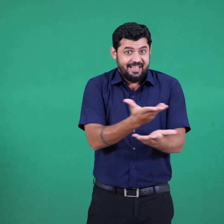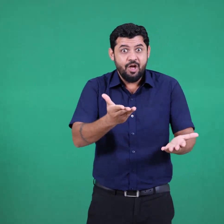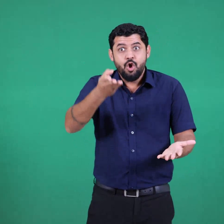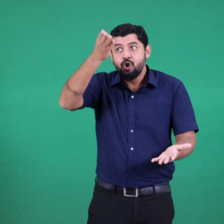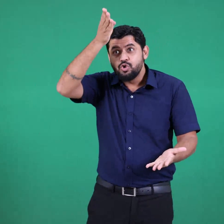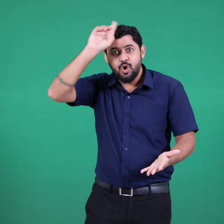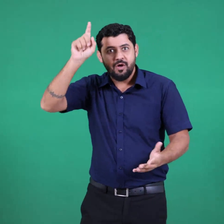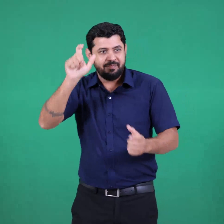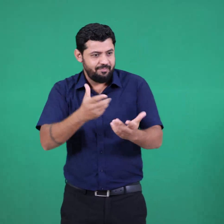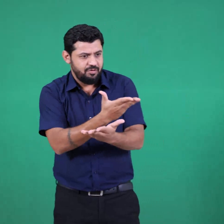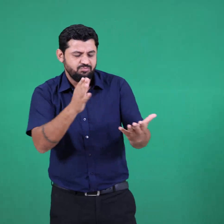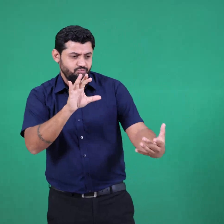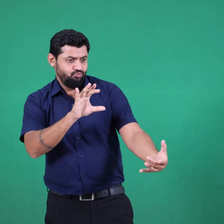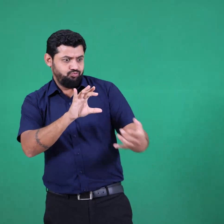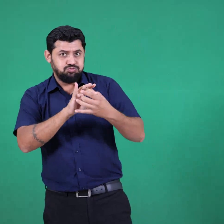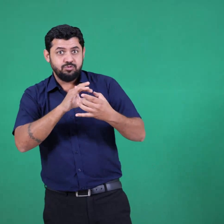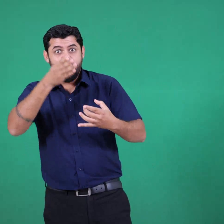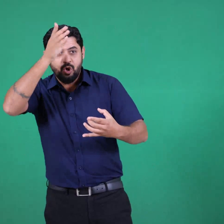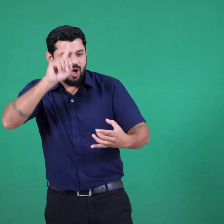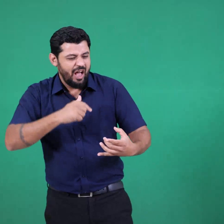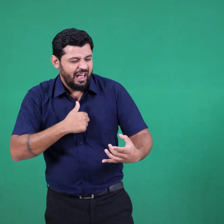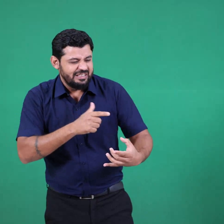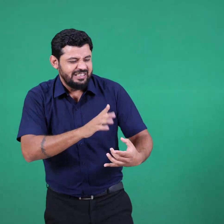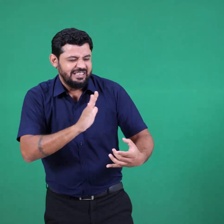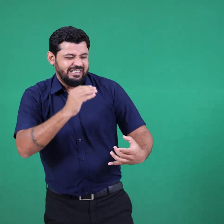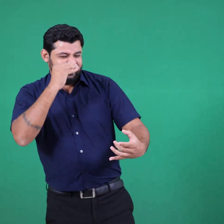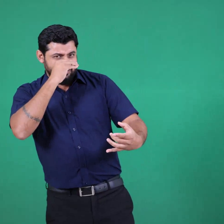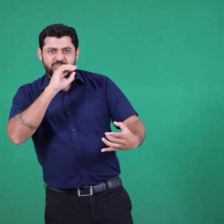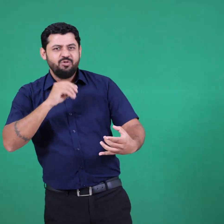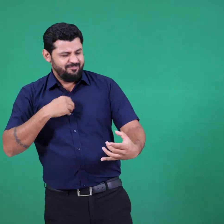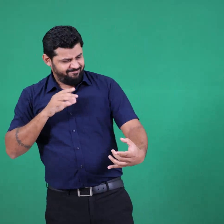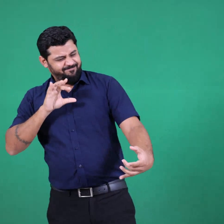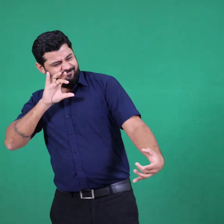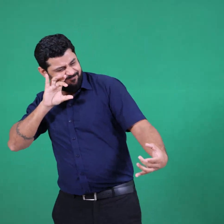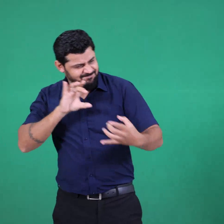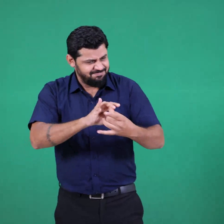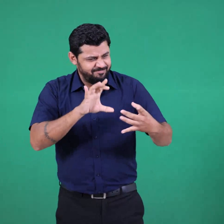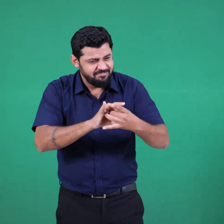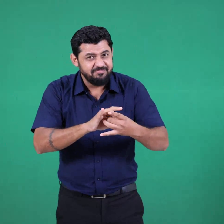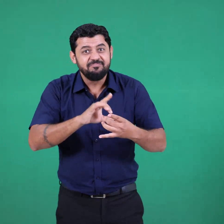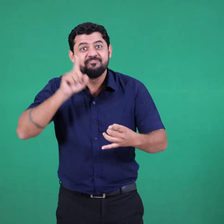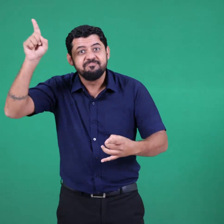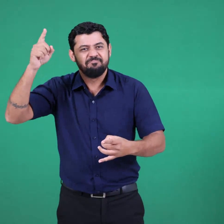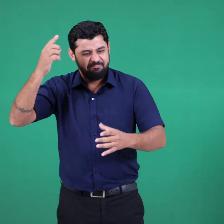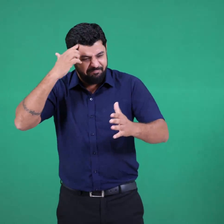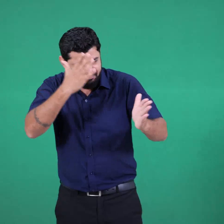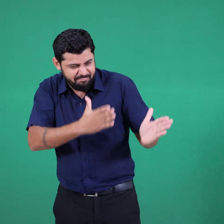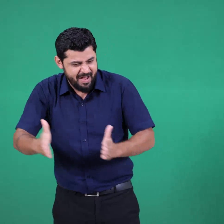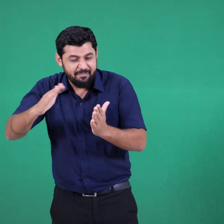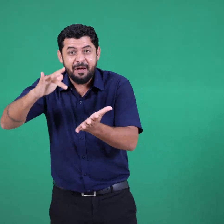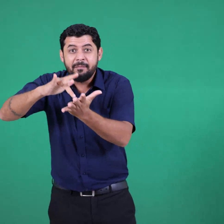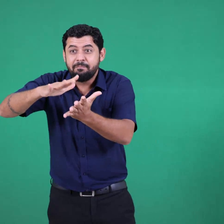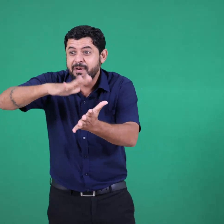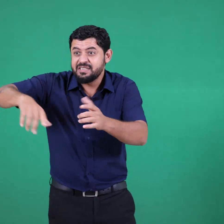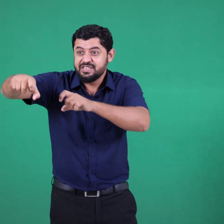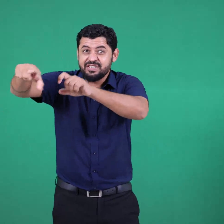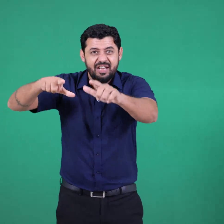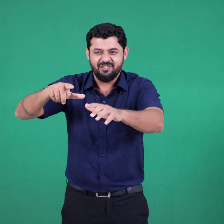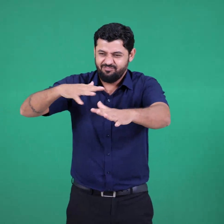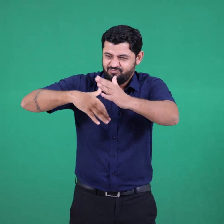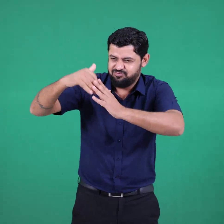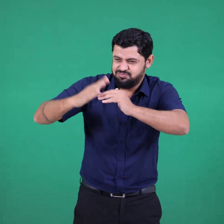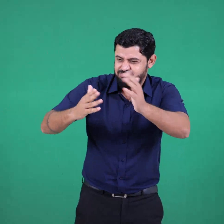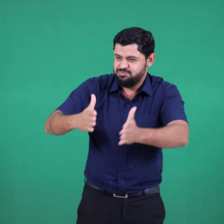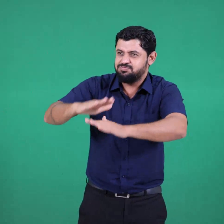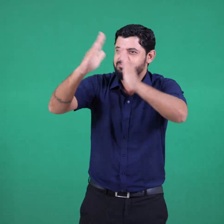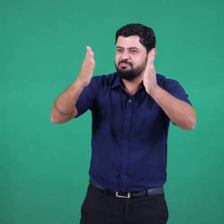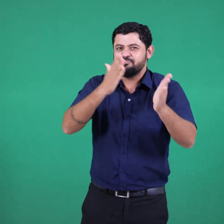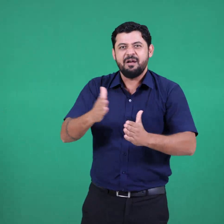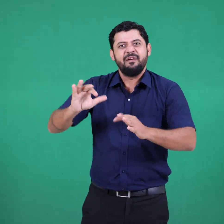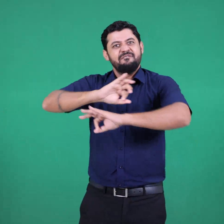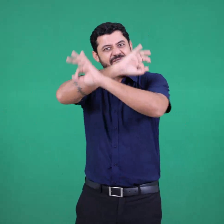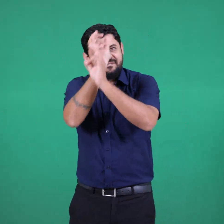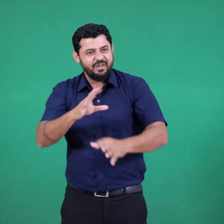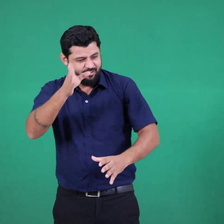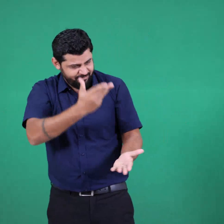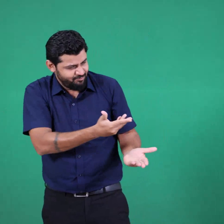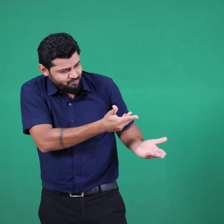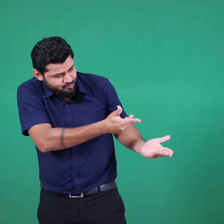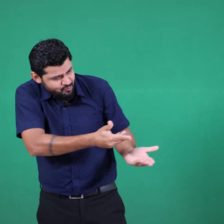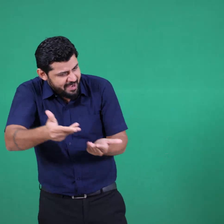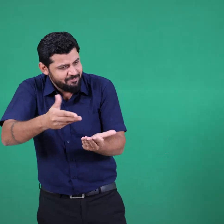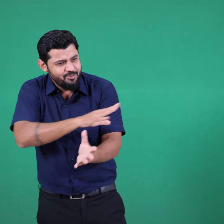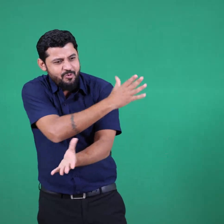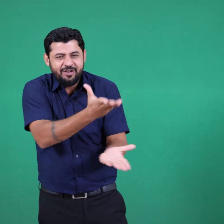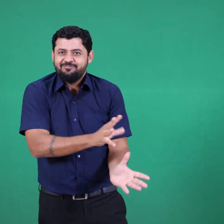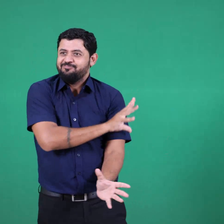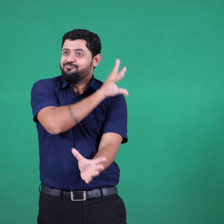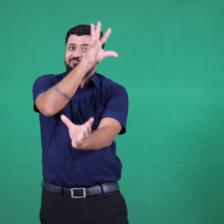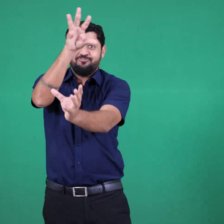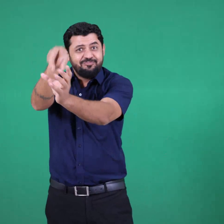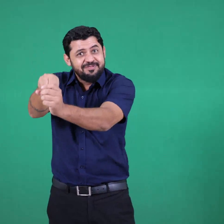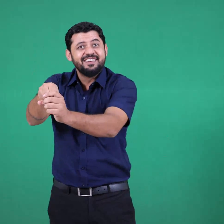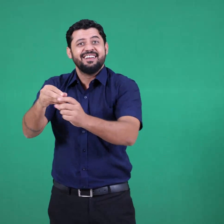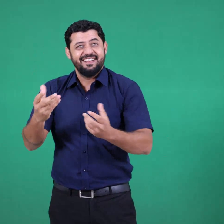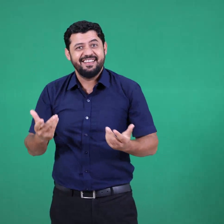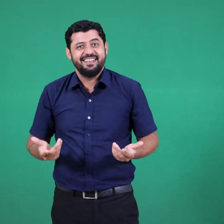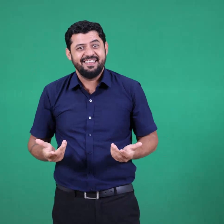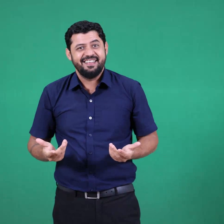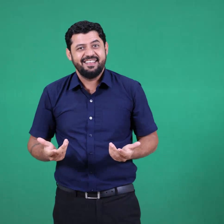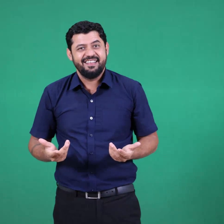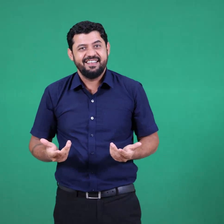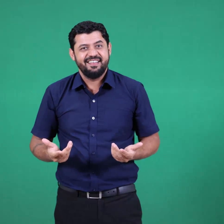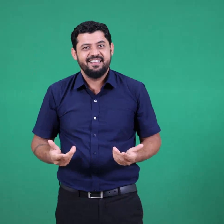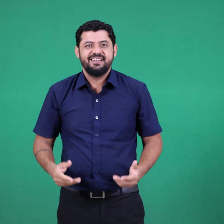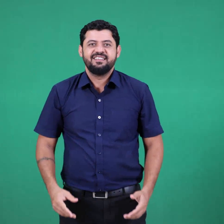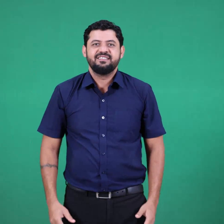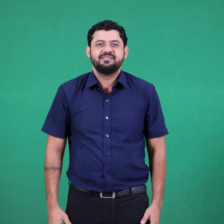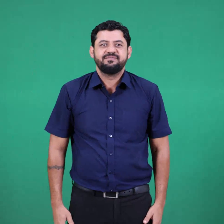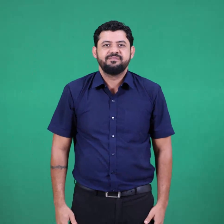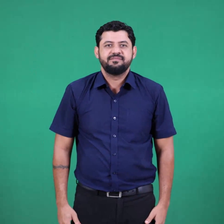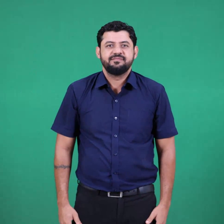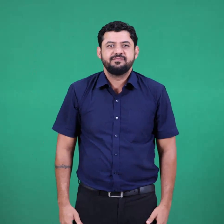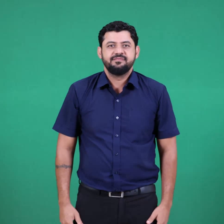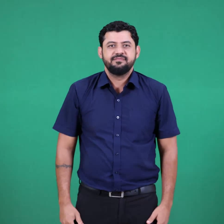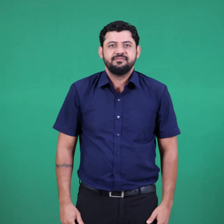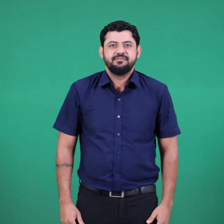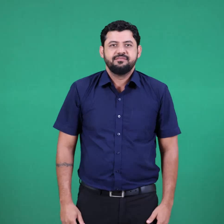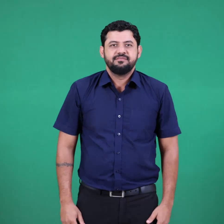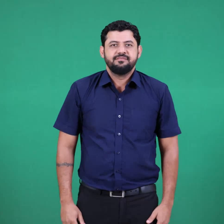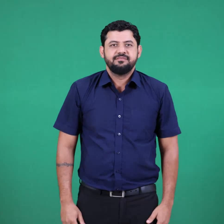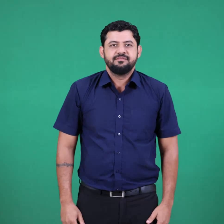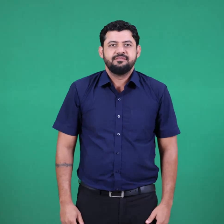Therefore God is not ashamed to be called their God, for He has prepared a city for them.